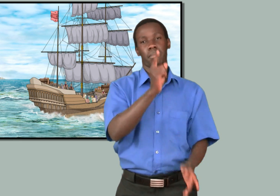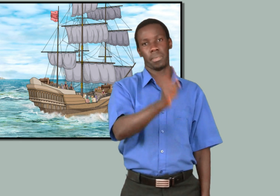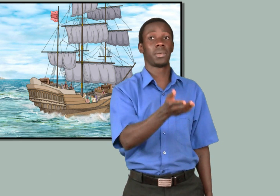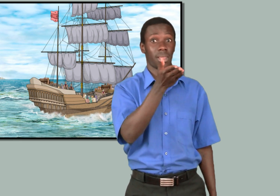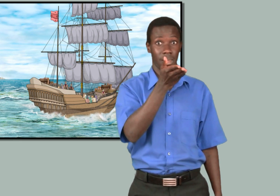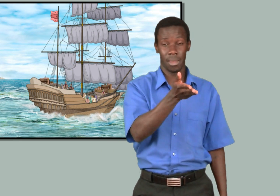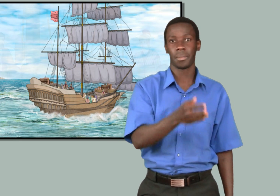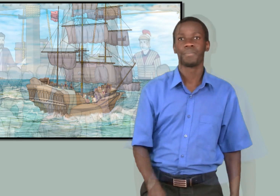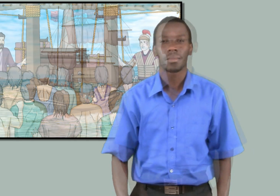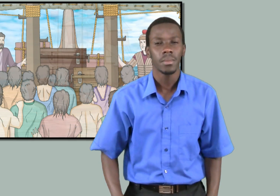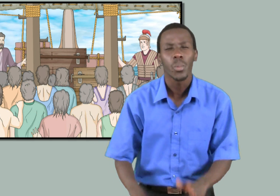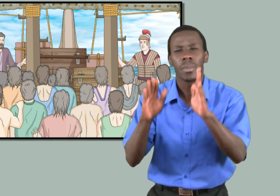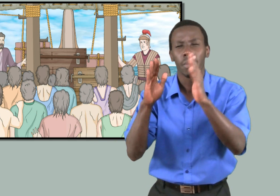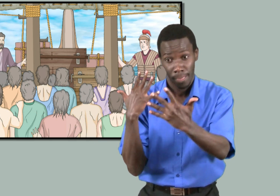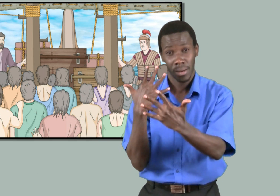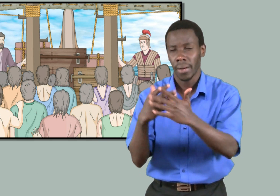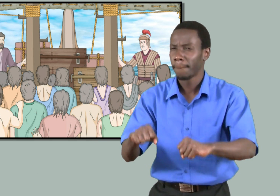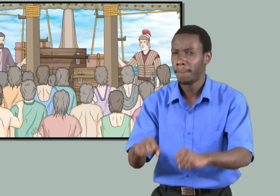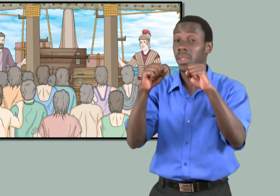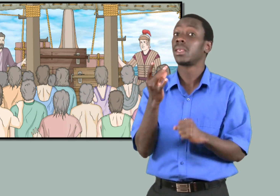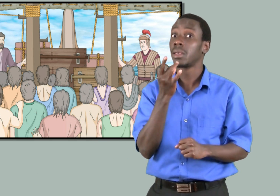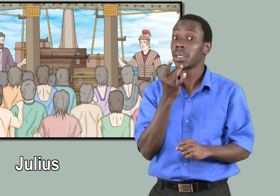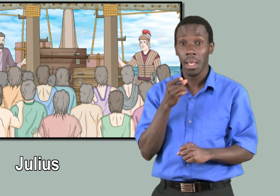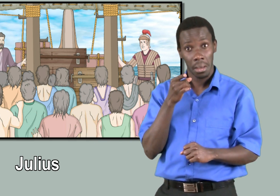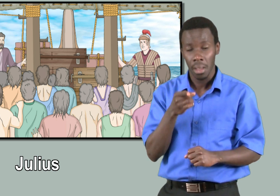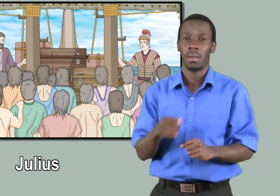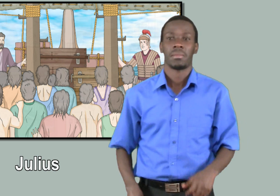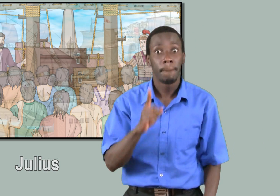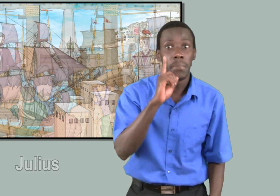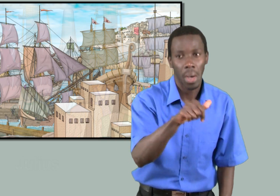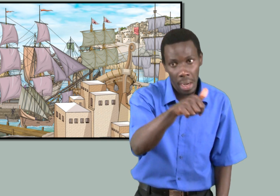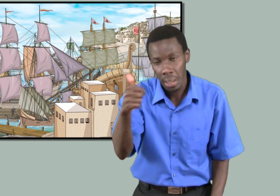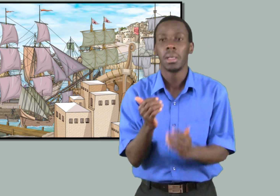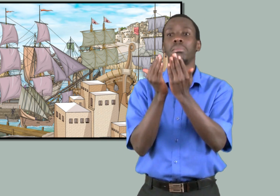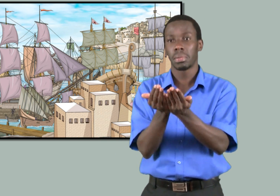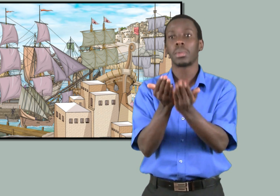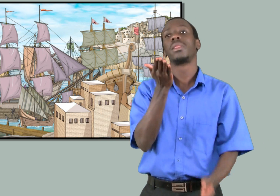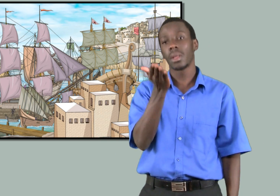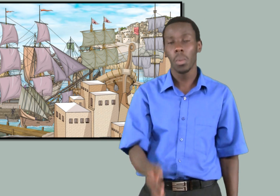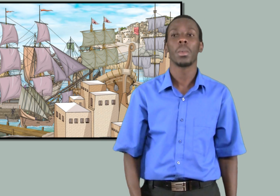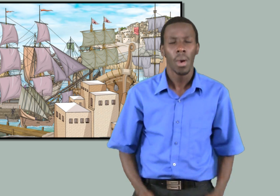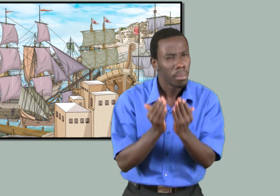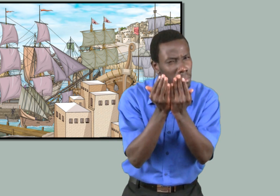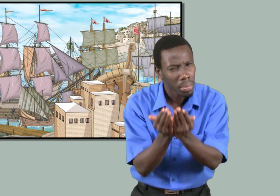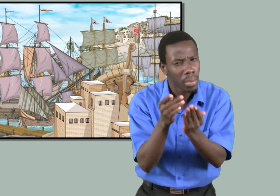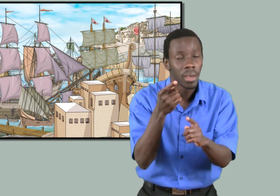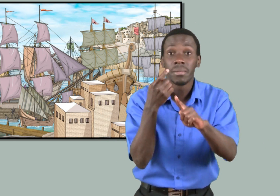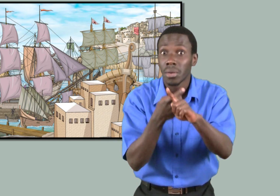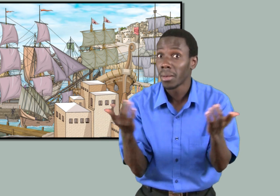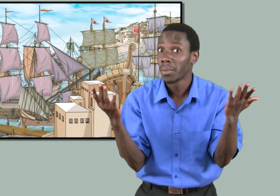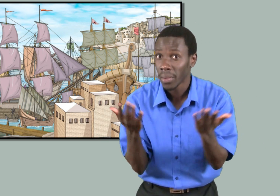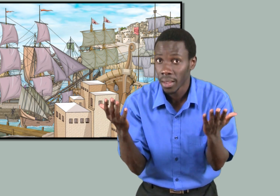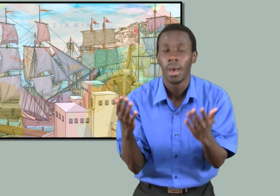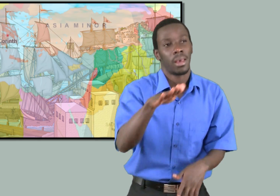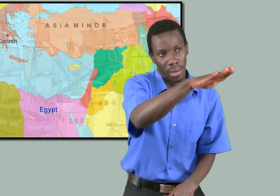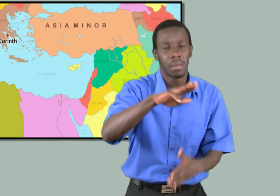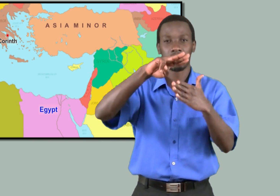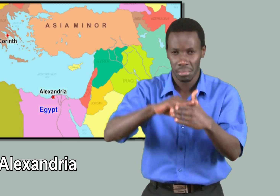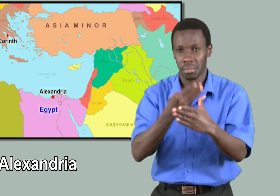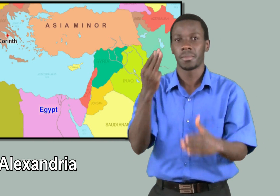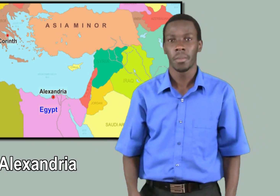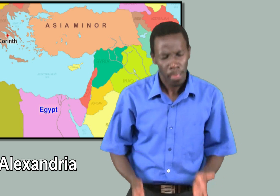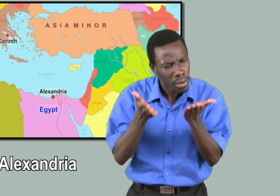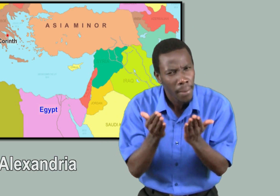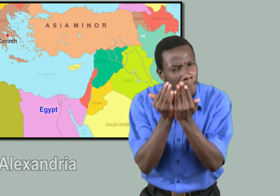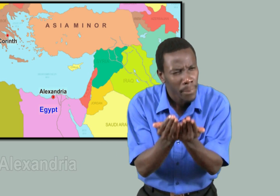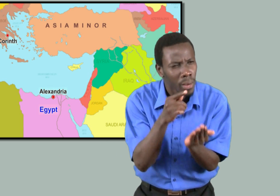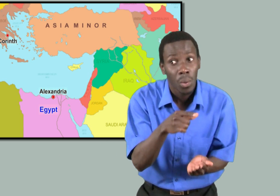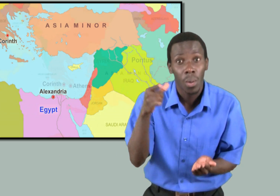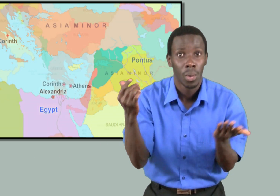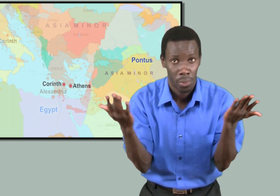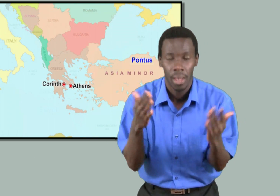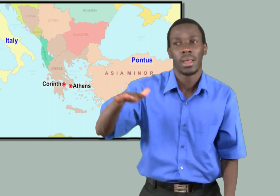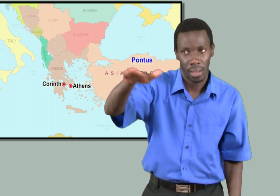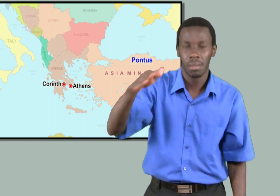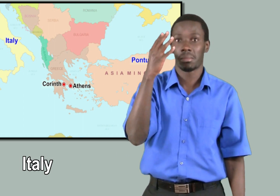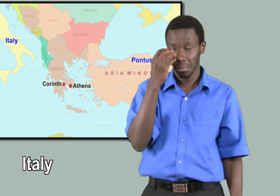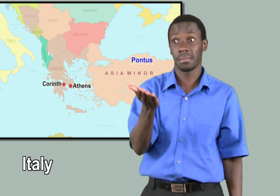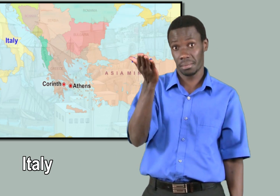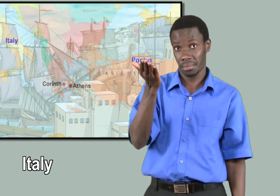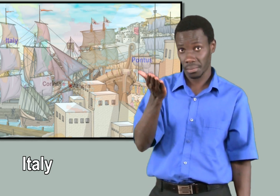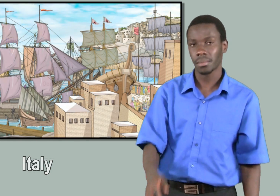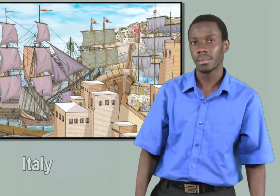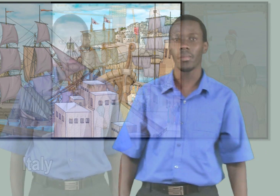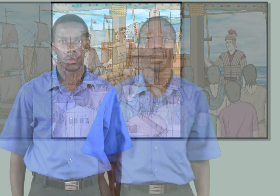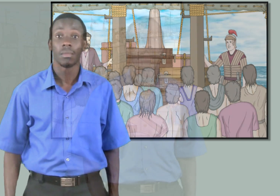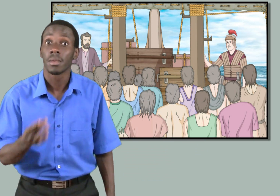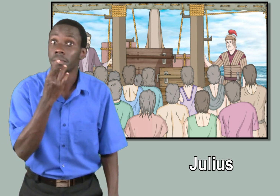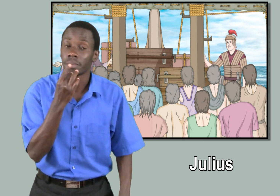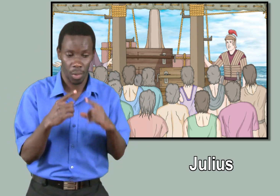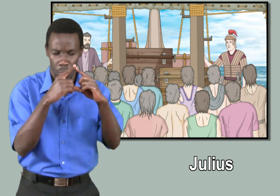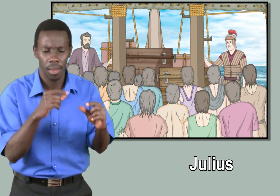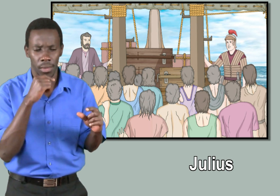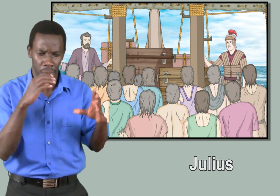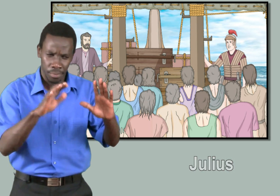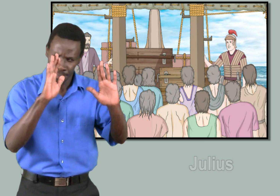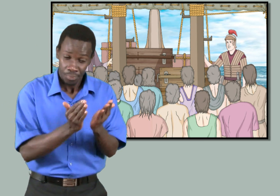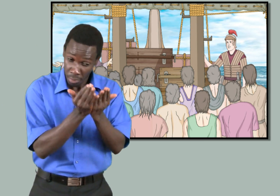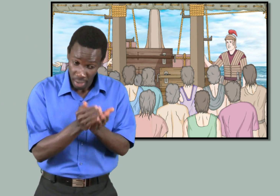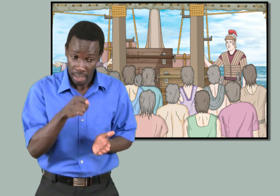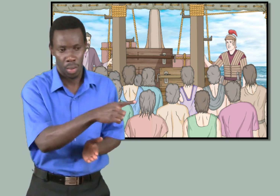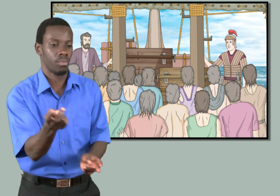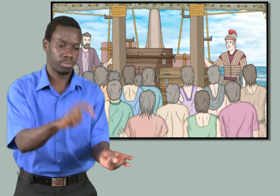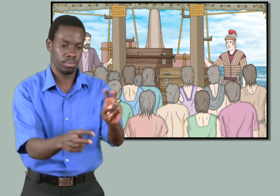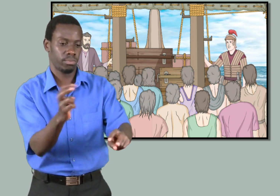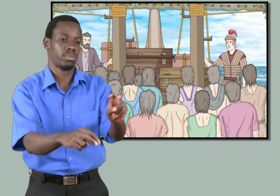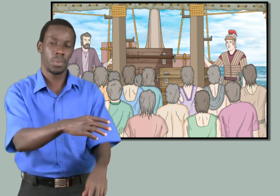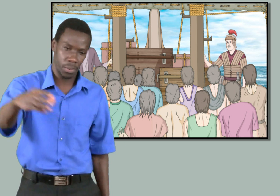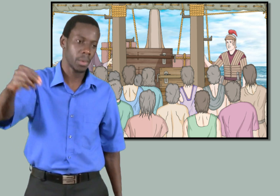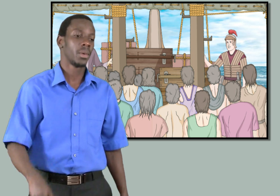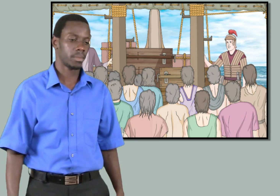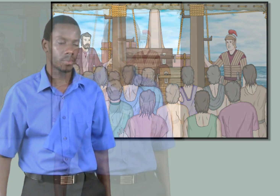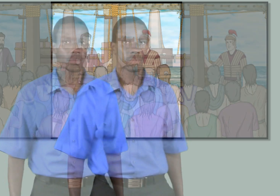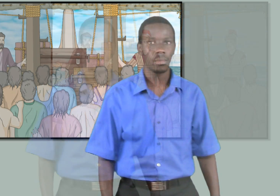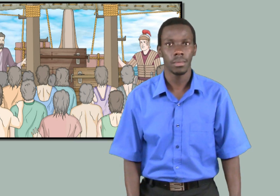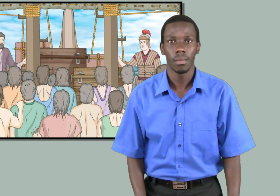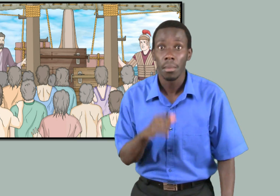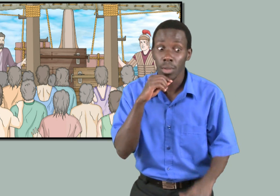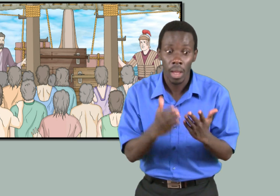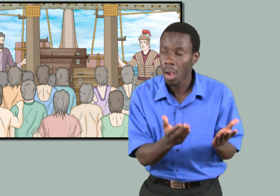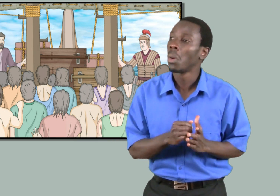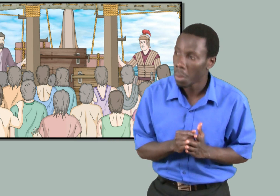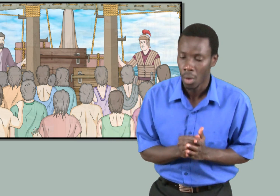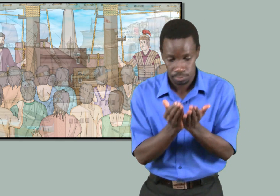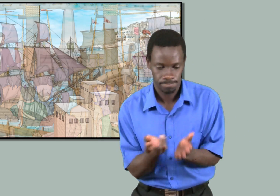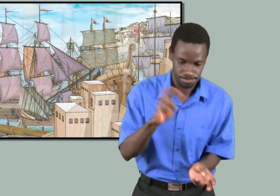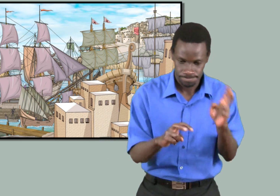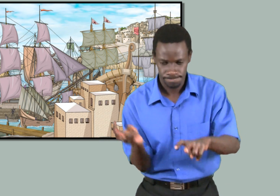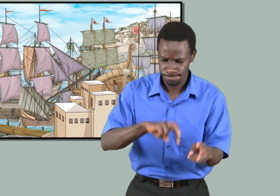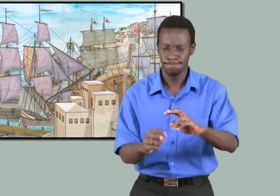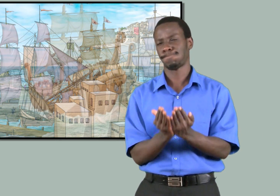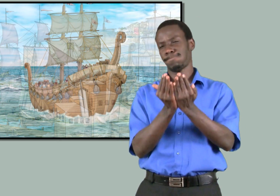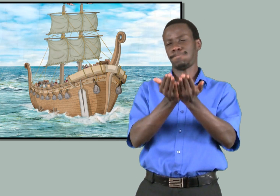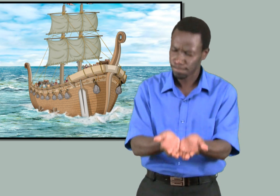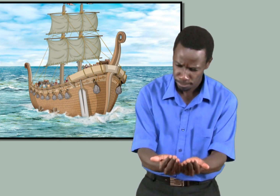There the centurion found an Alexandrian ship sailing for Italy and put us on board.